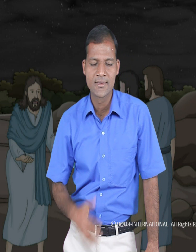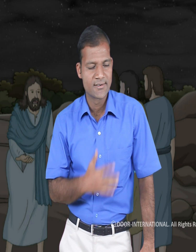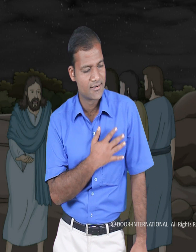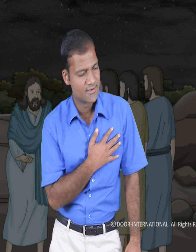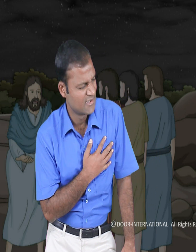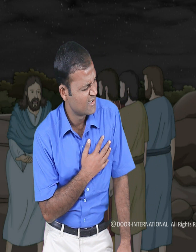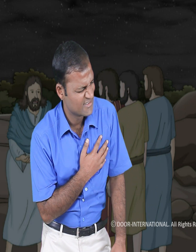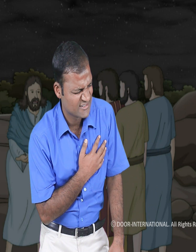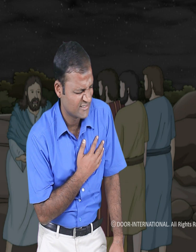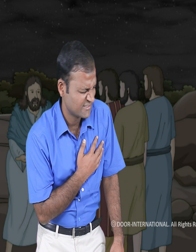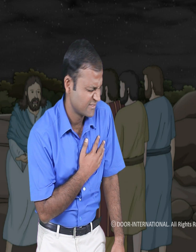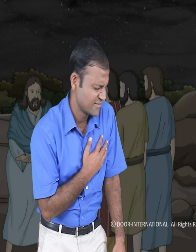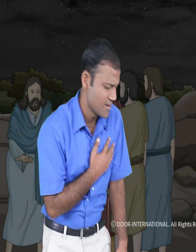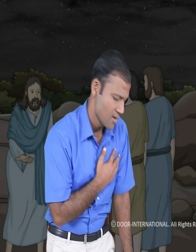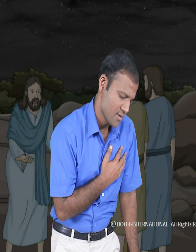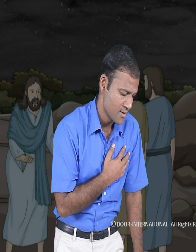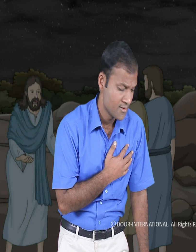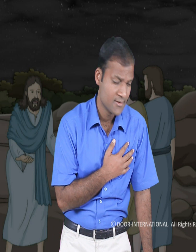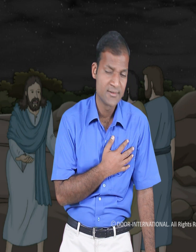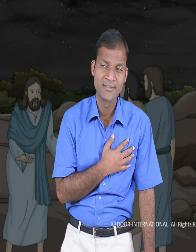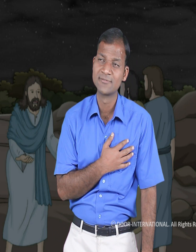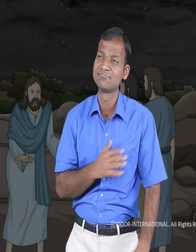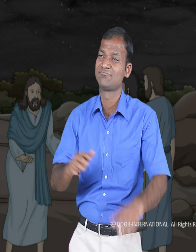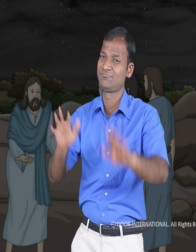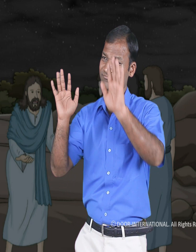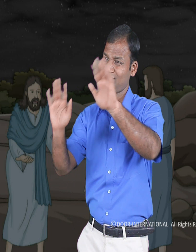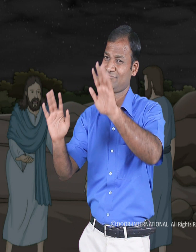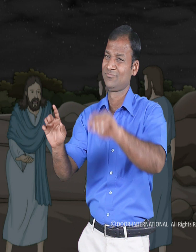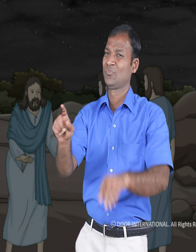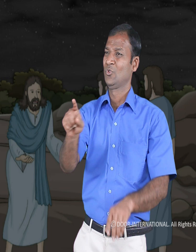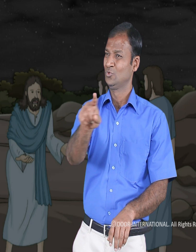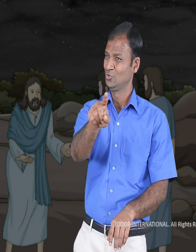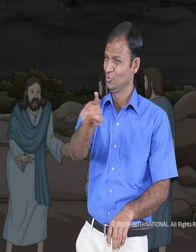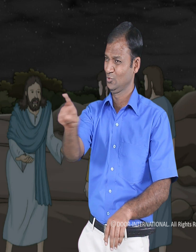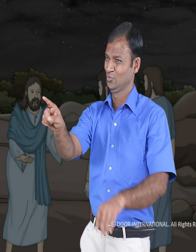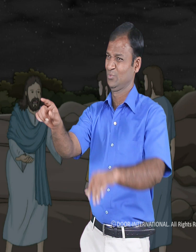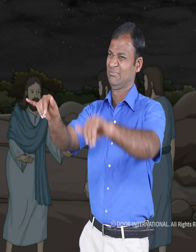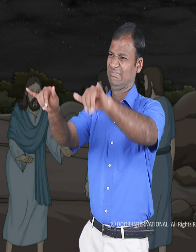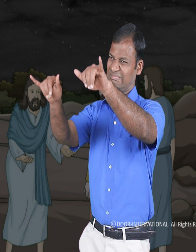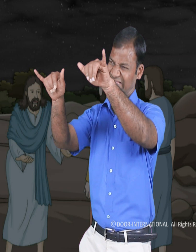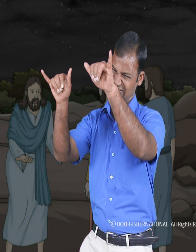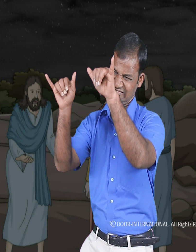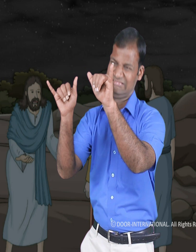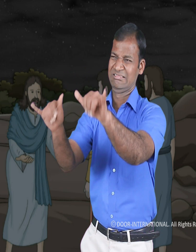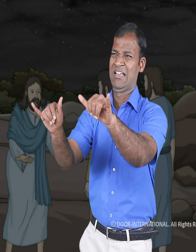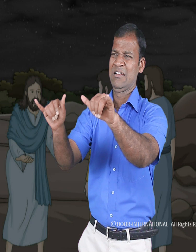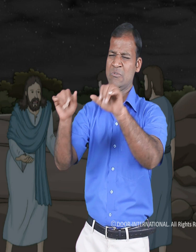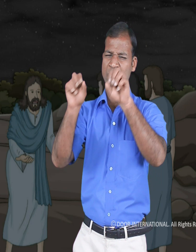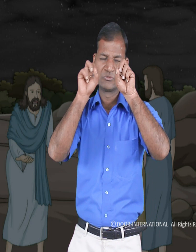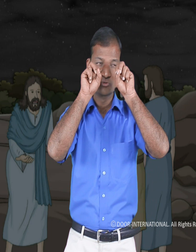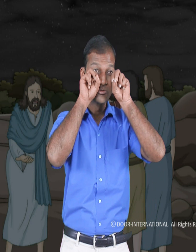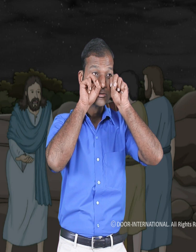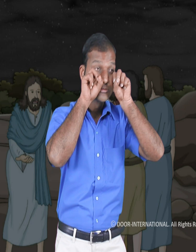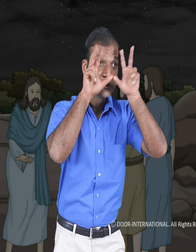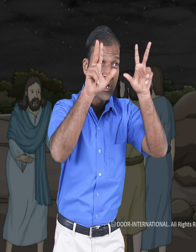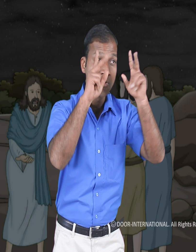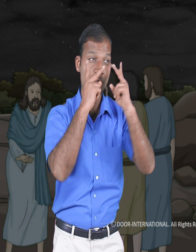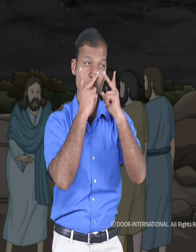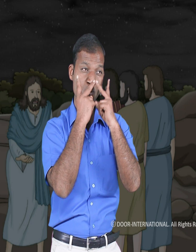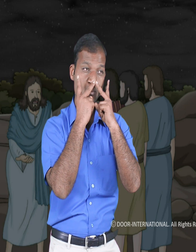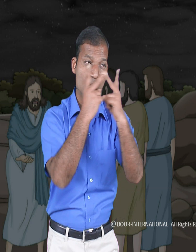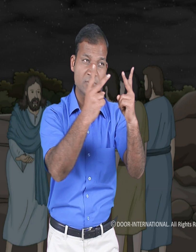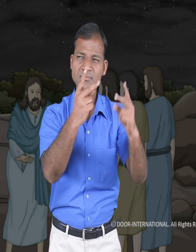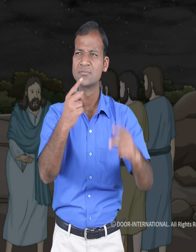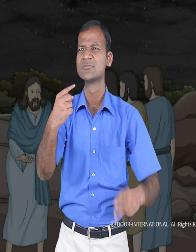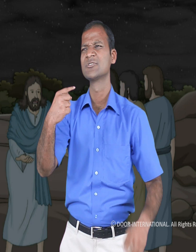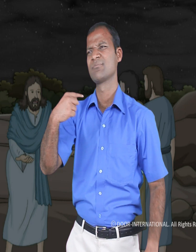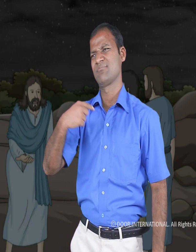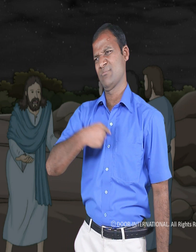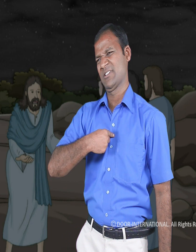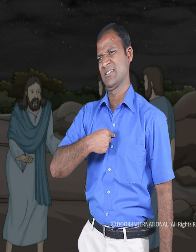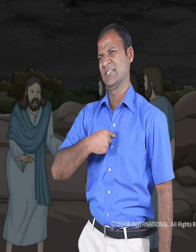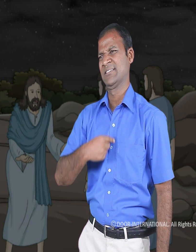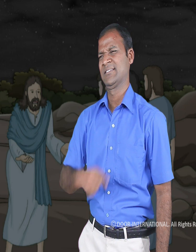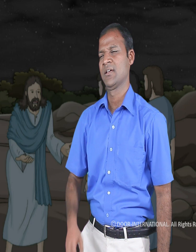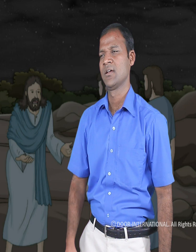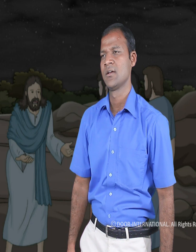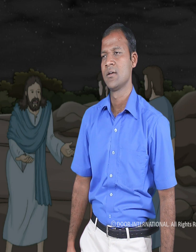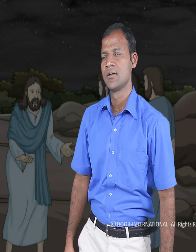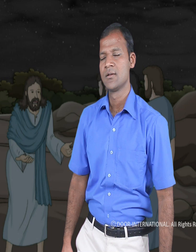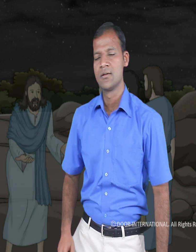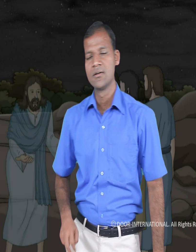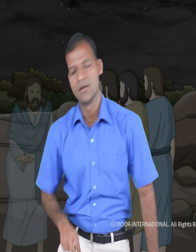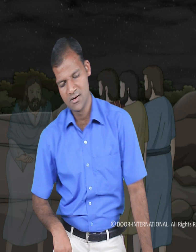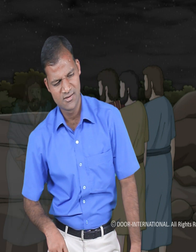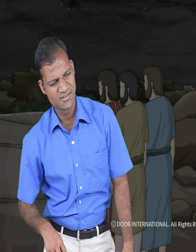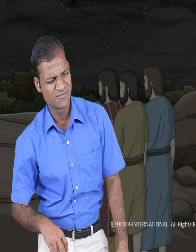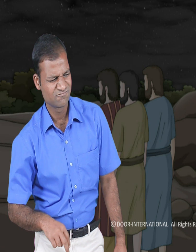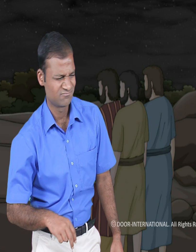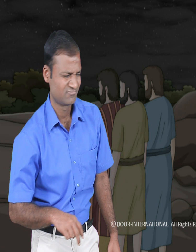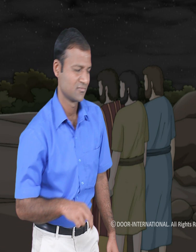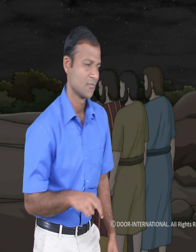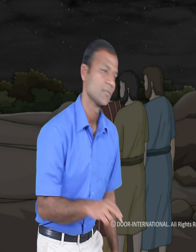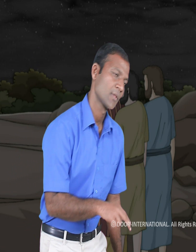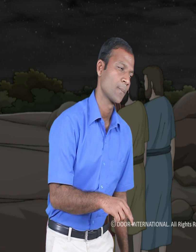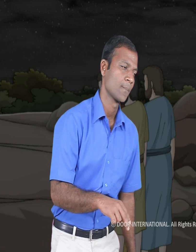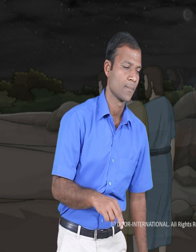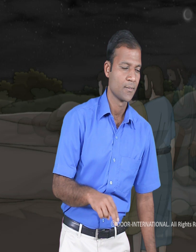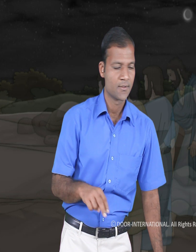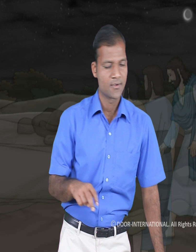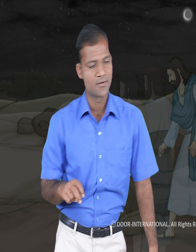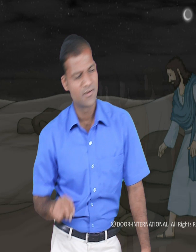Stay here and keep watch with Me.”